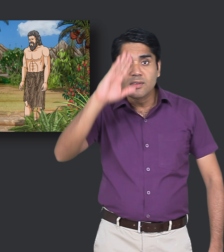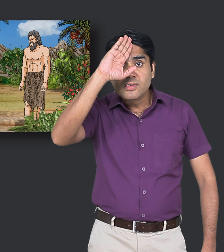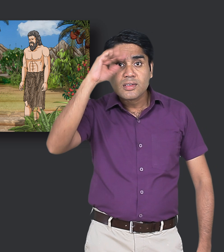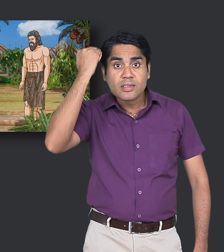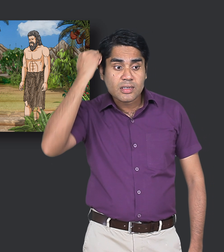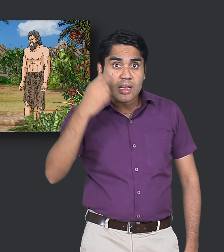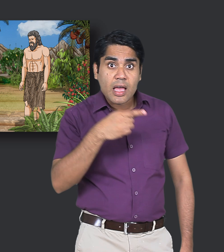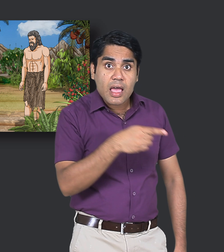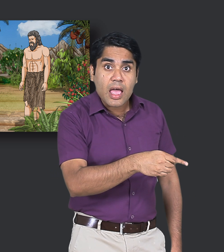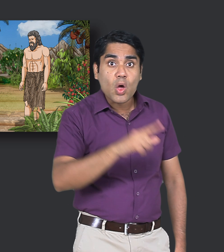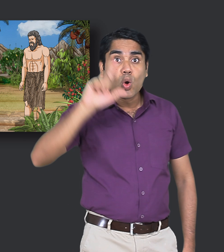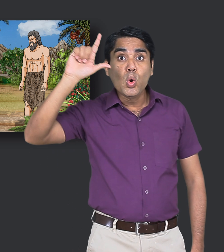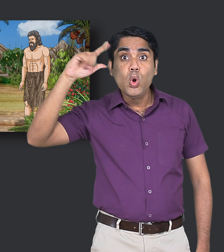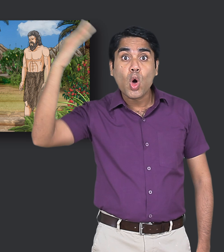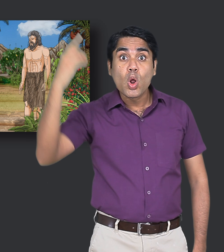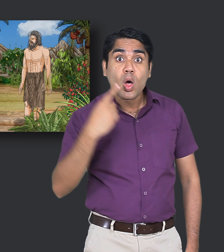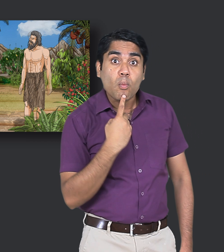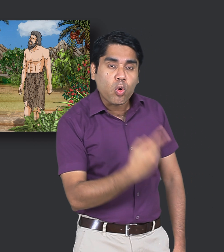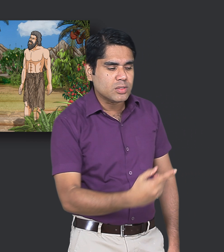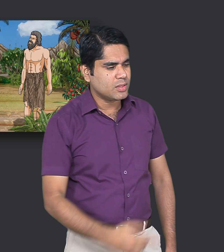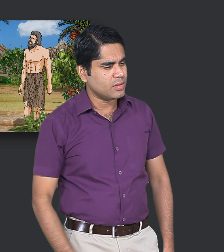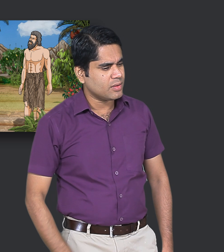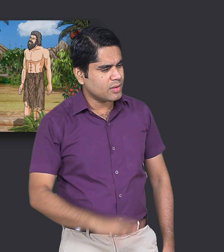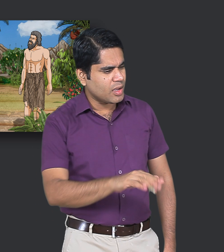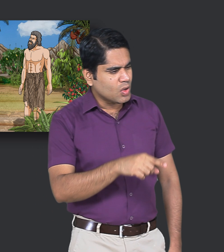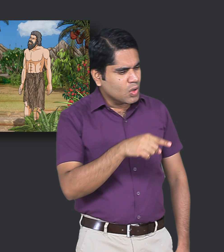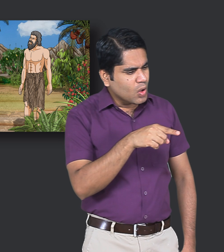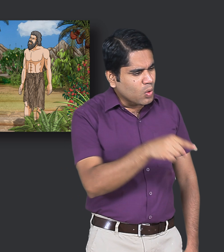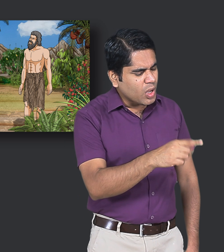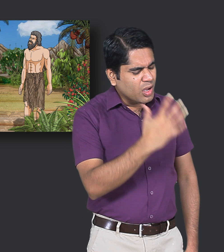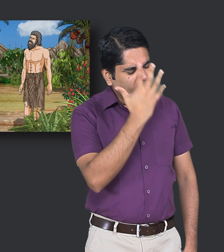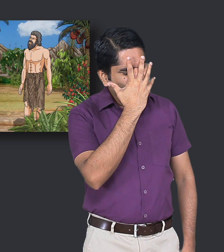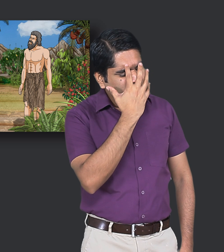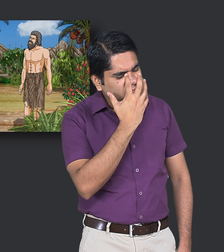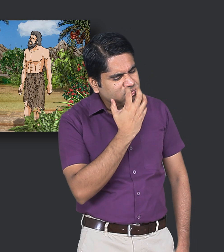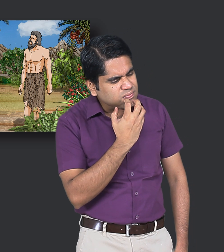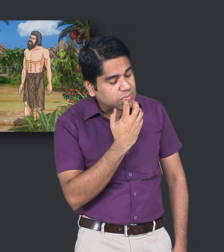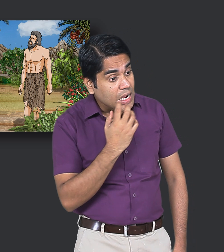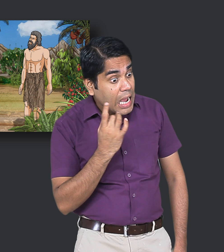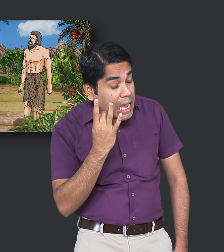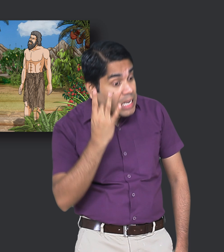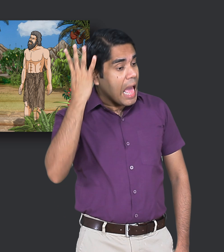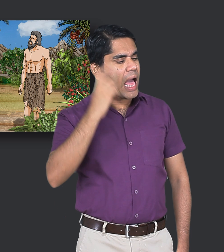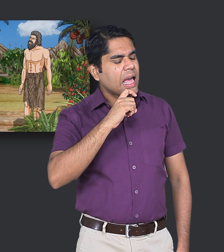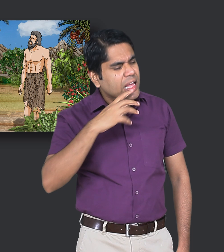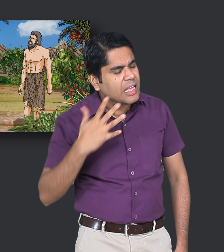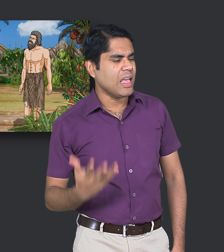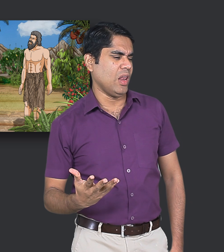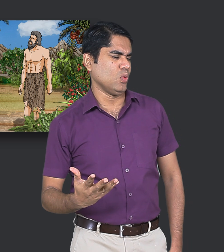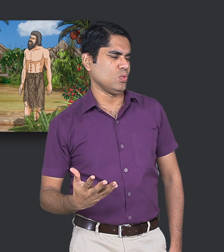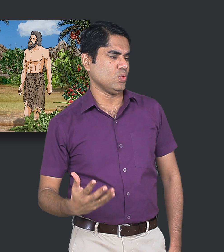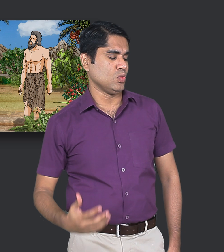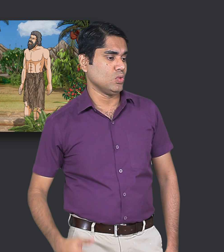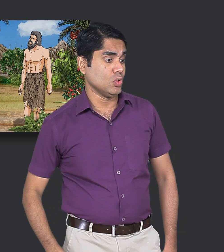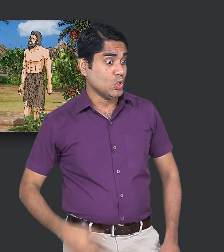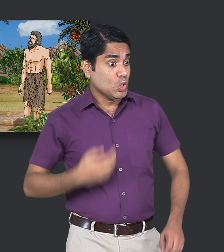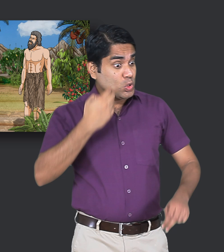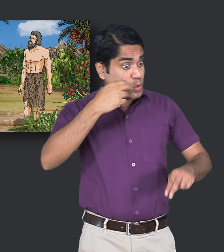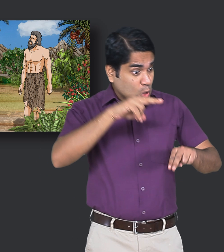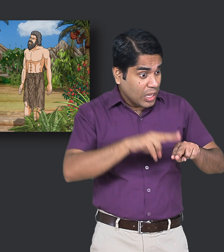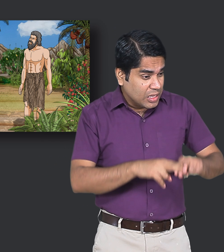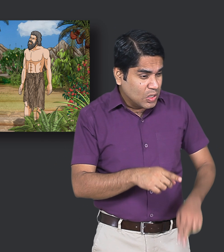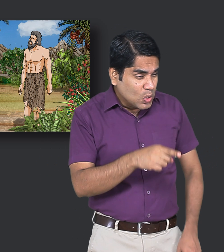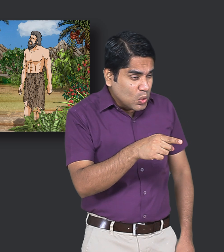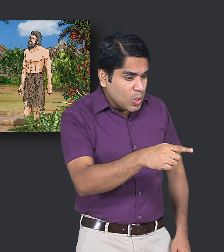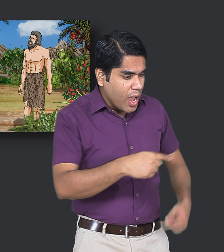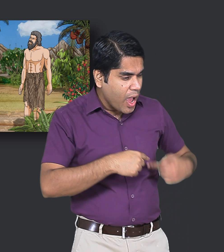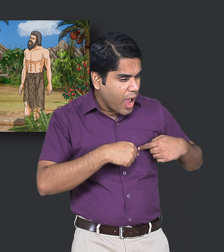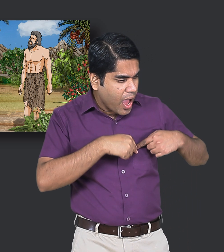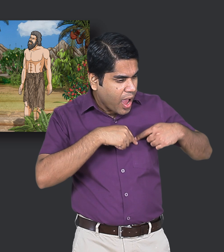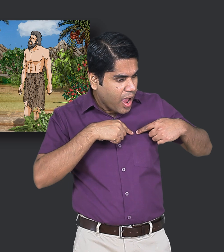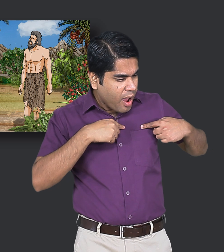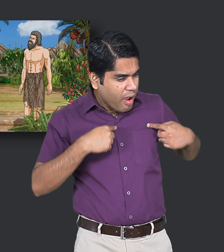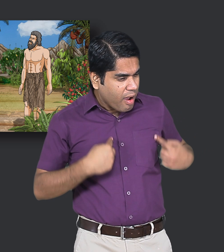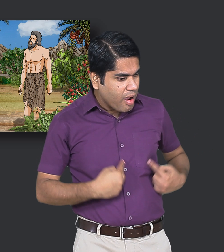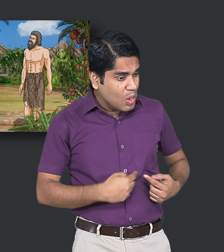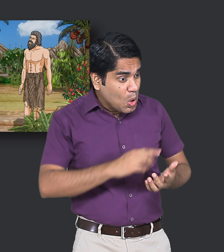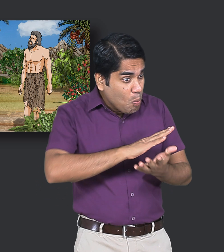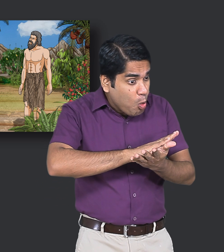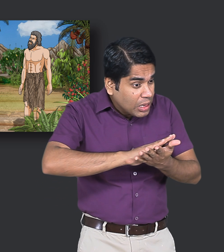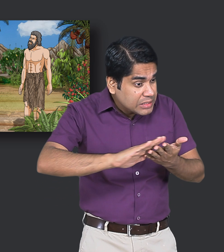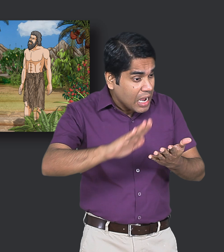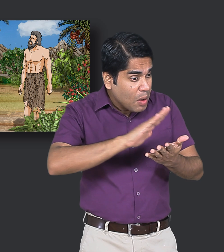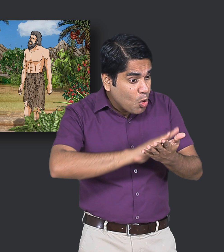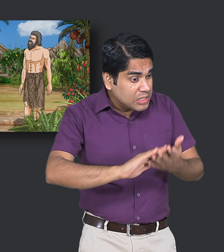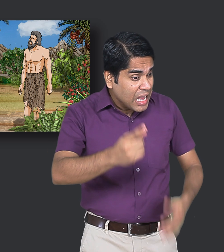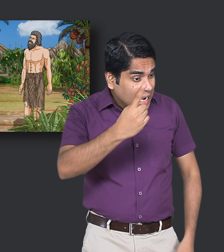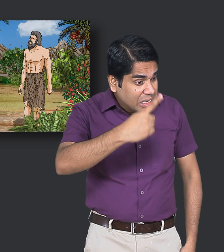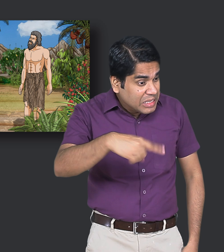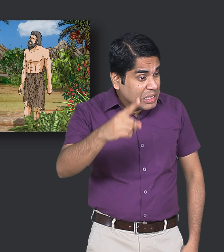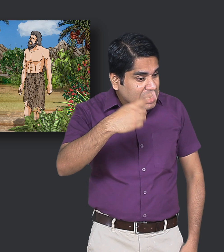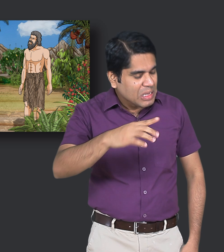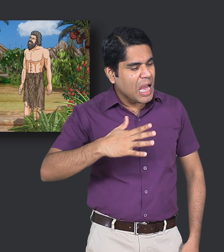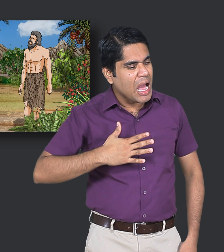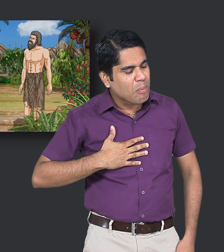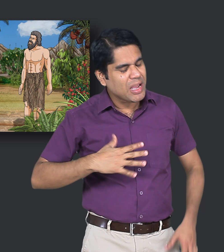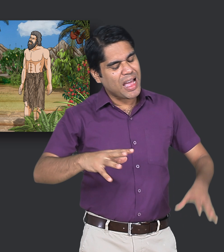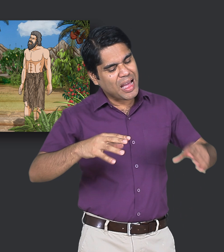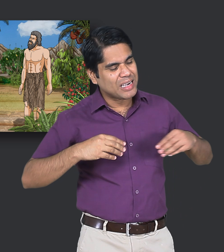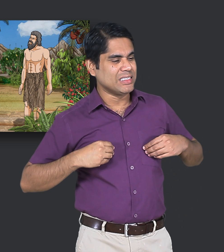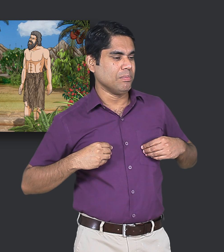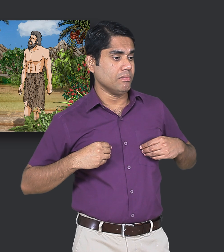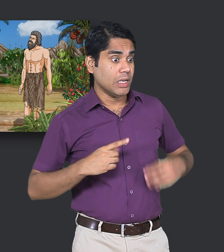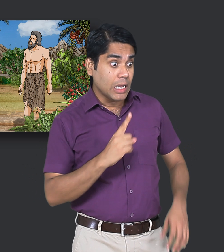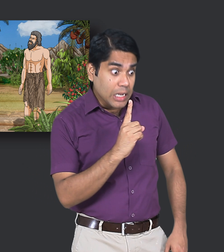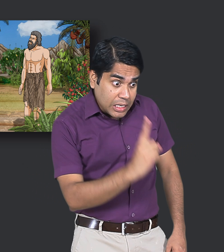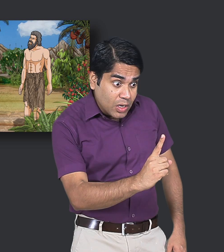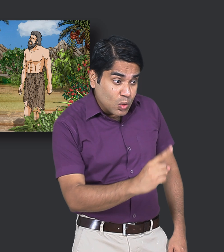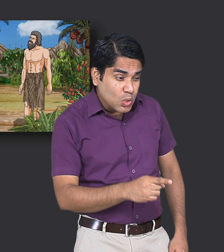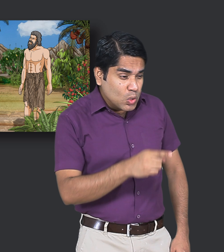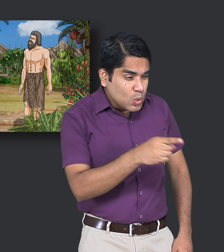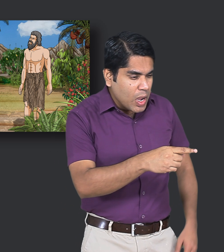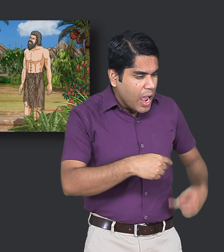“Why are you angry,” said the LORD to Cain, “and why has your countenance fallen?